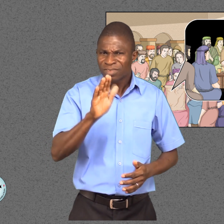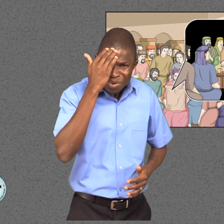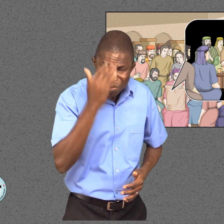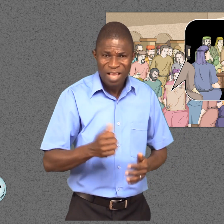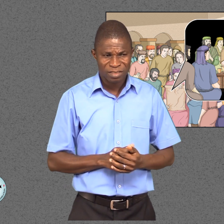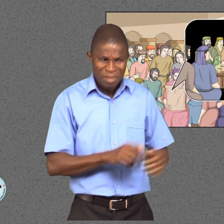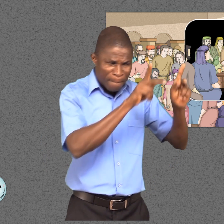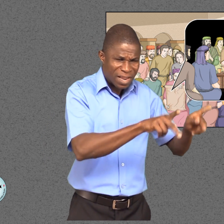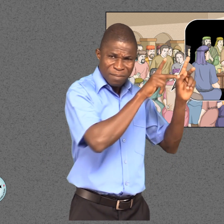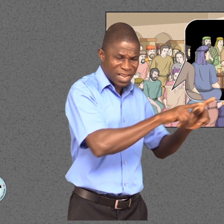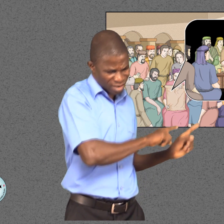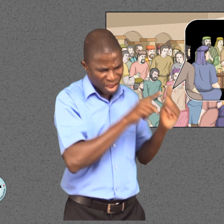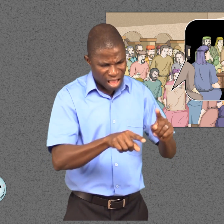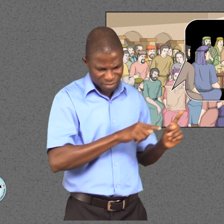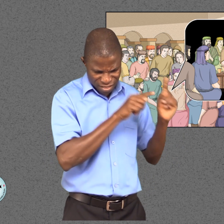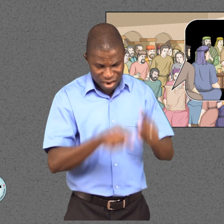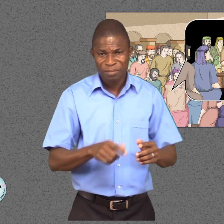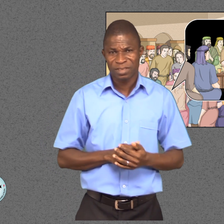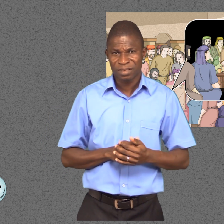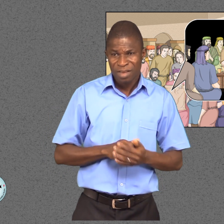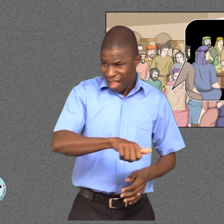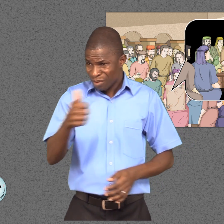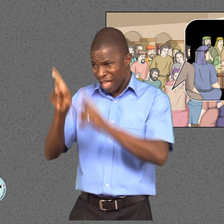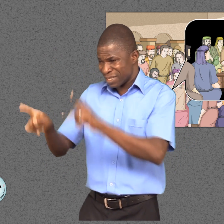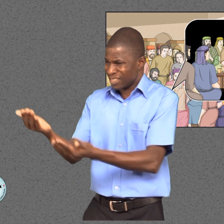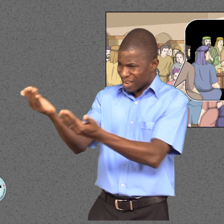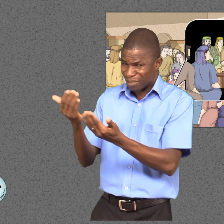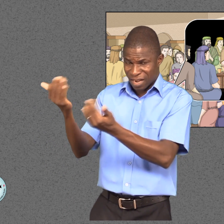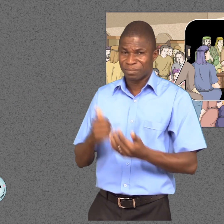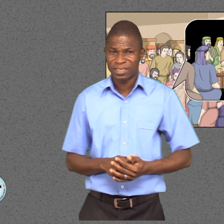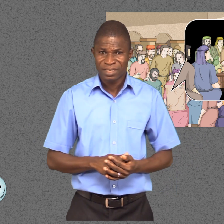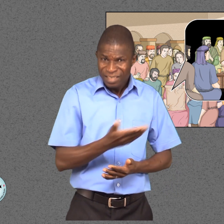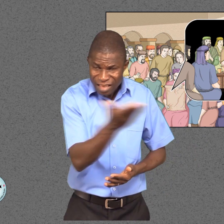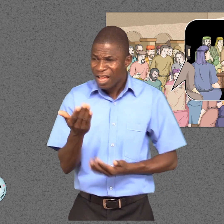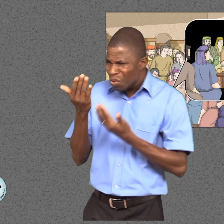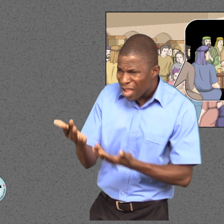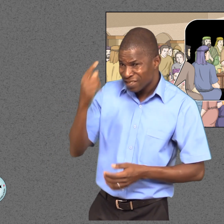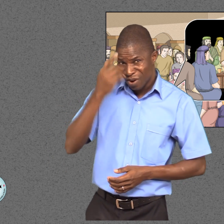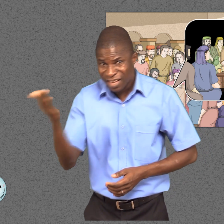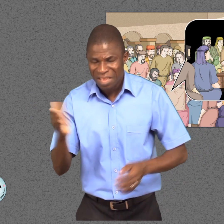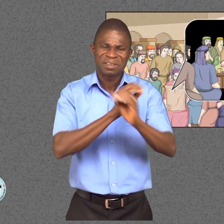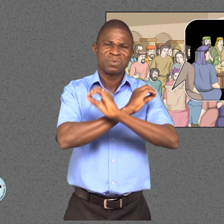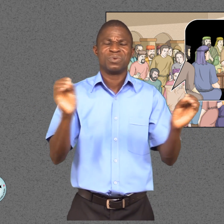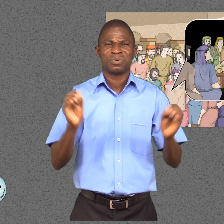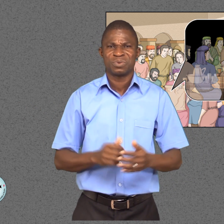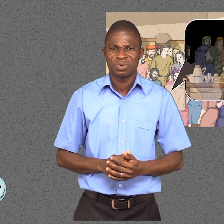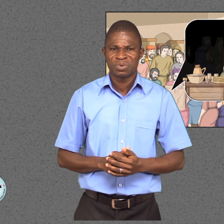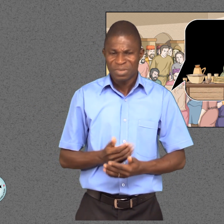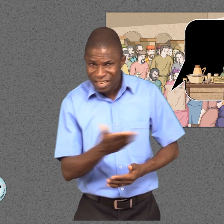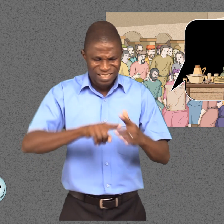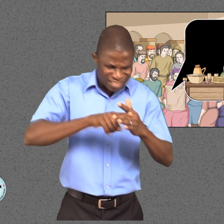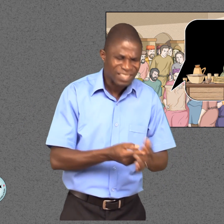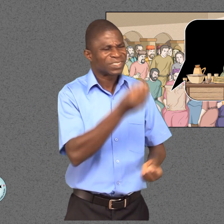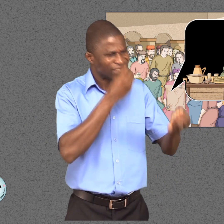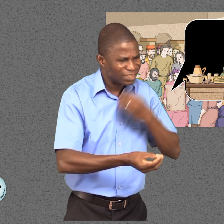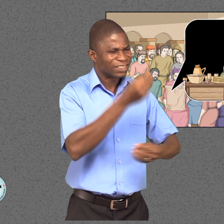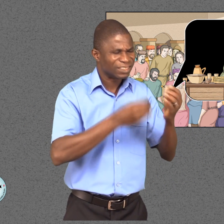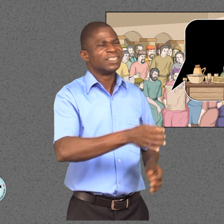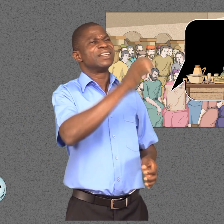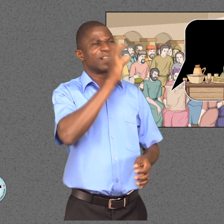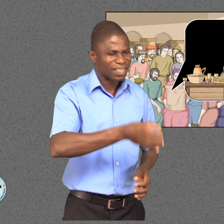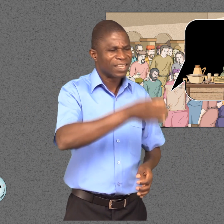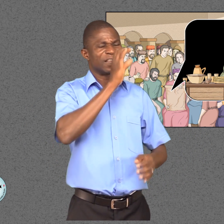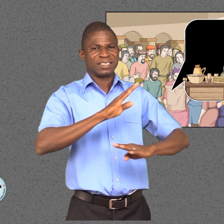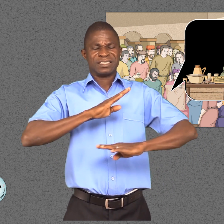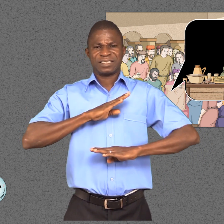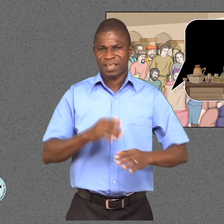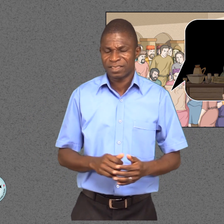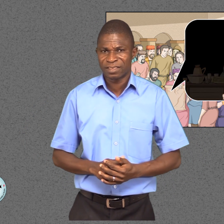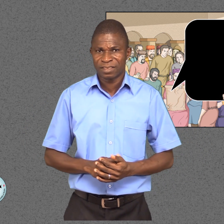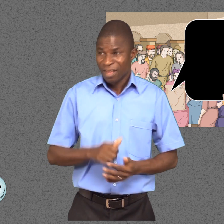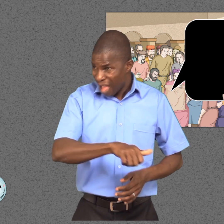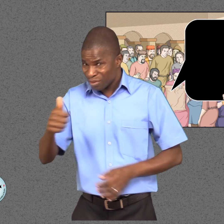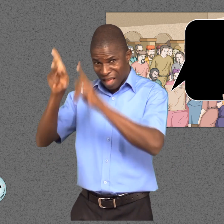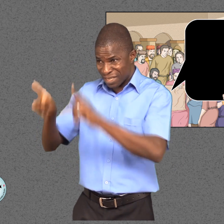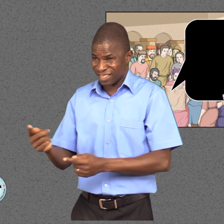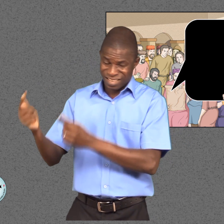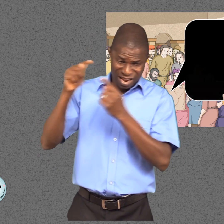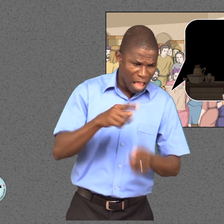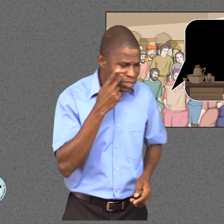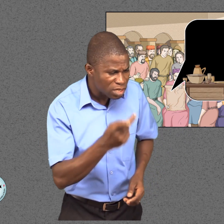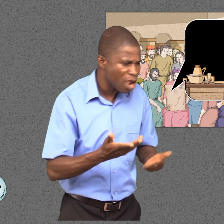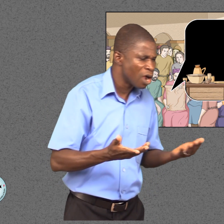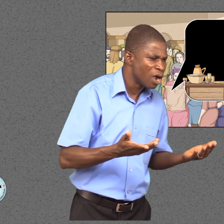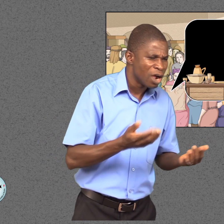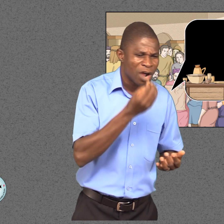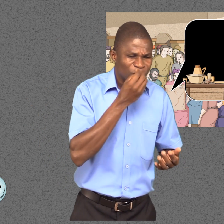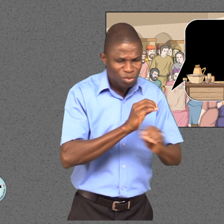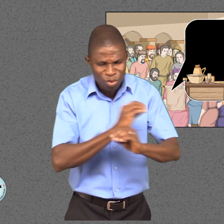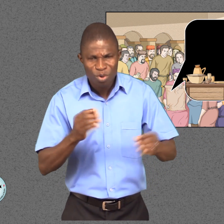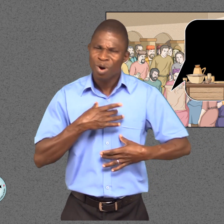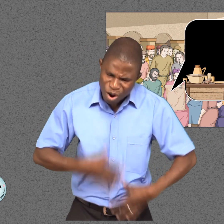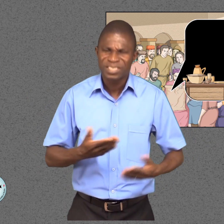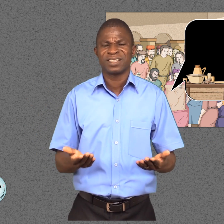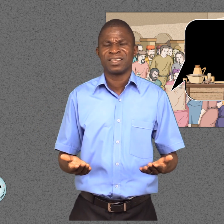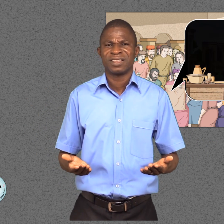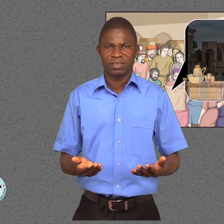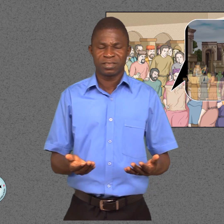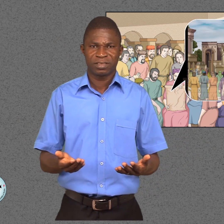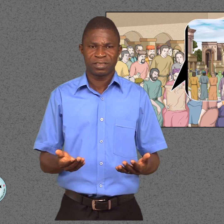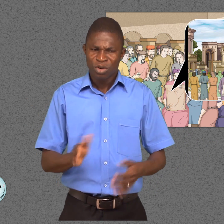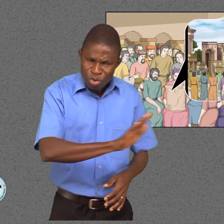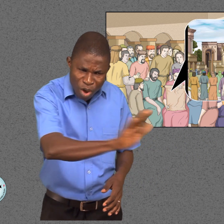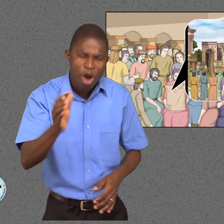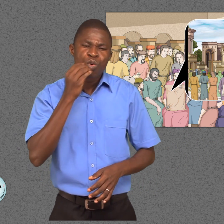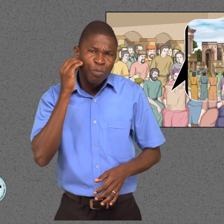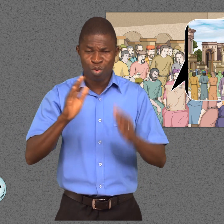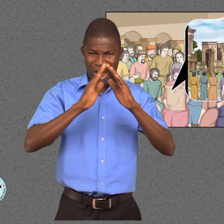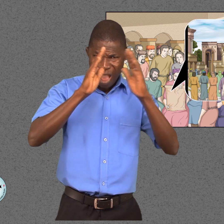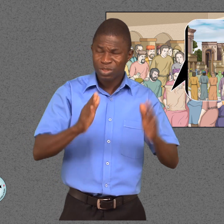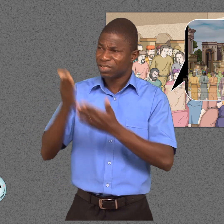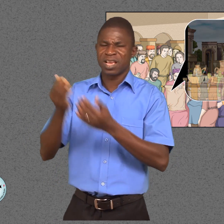For as you eat, each of you goes ahead without sharing his meal. While one remains hungry, another gets drunk.